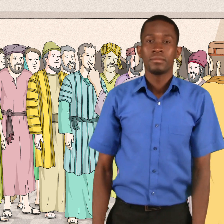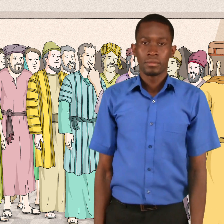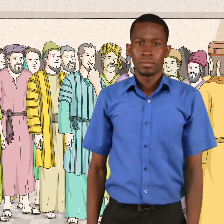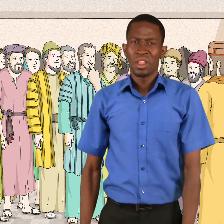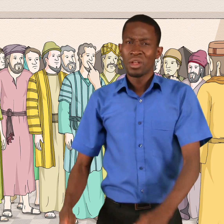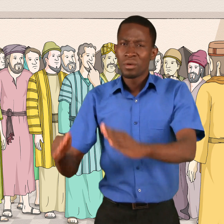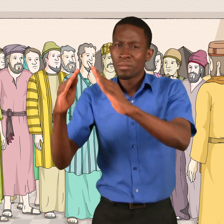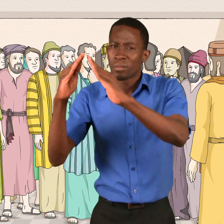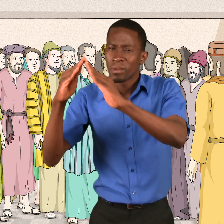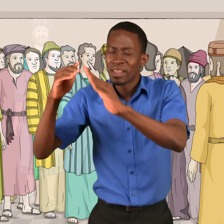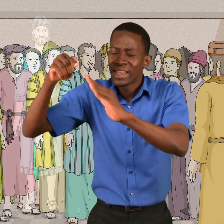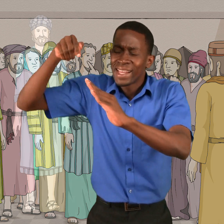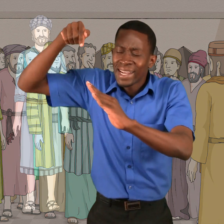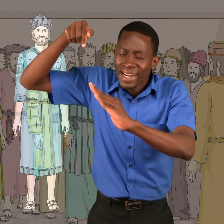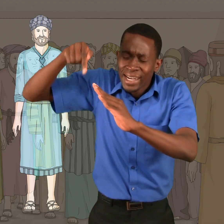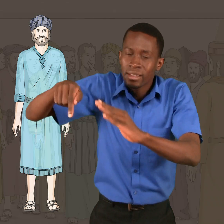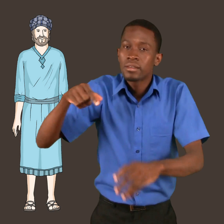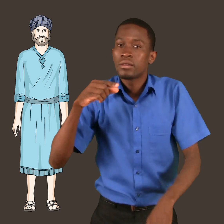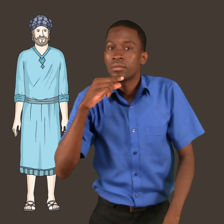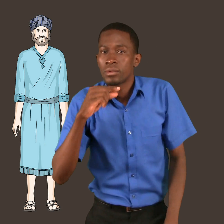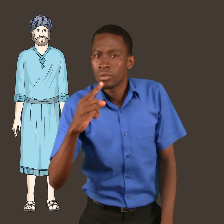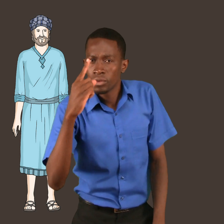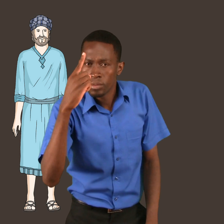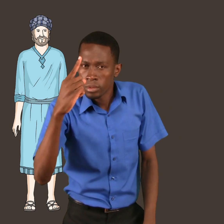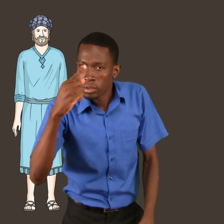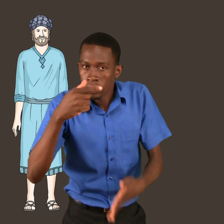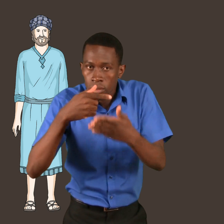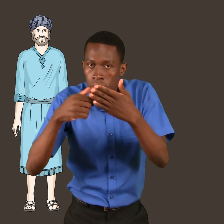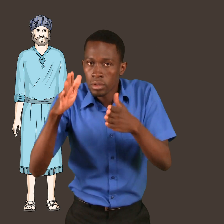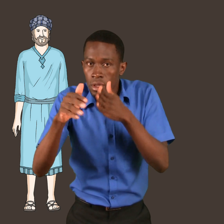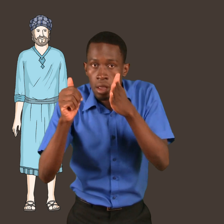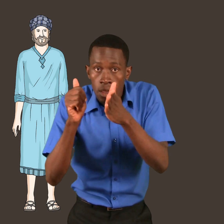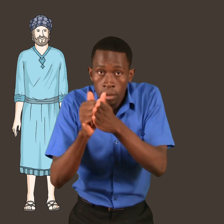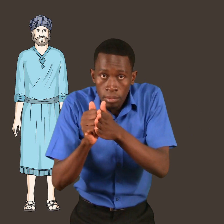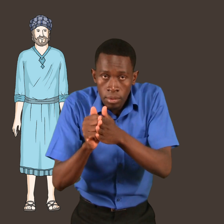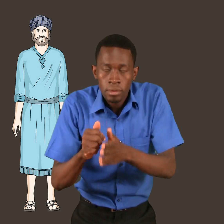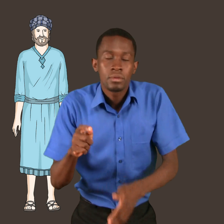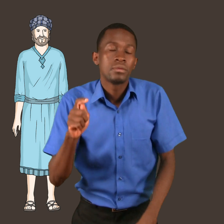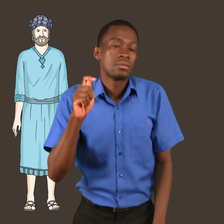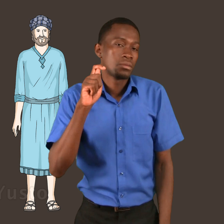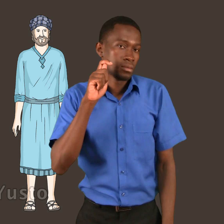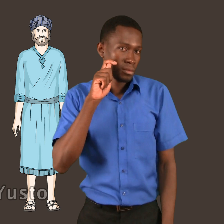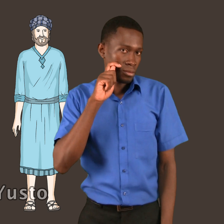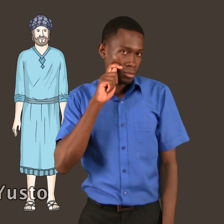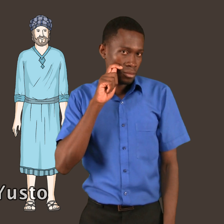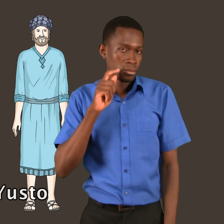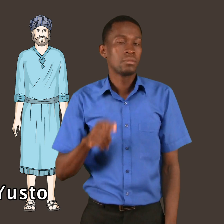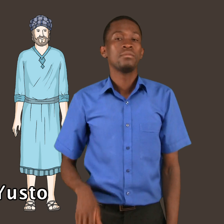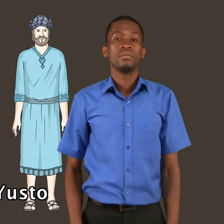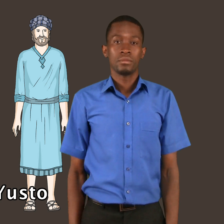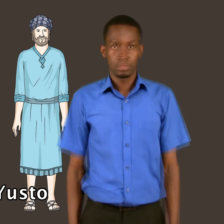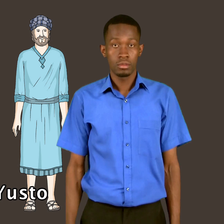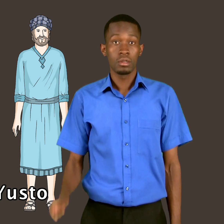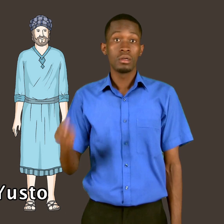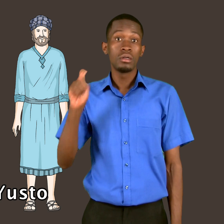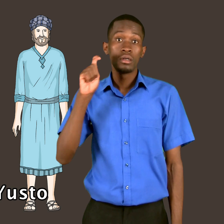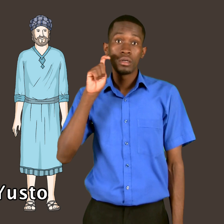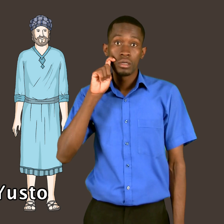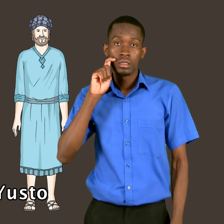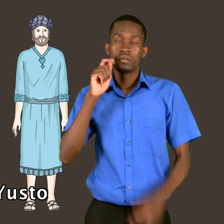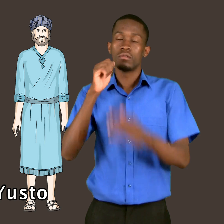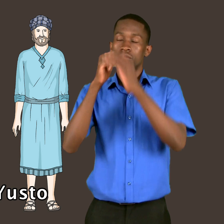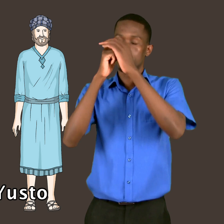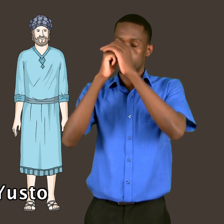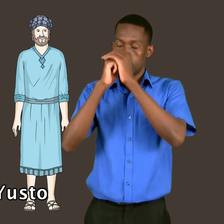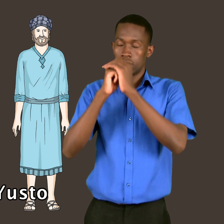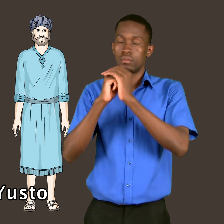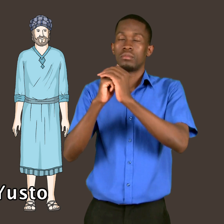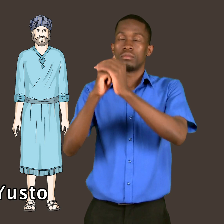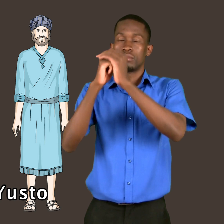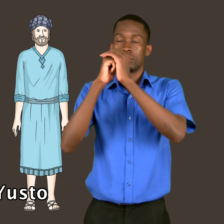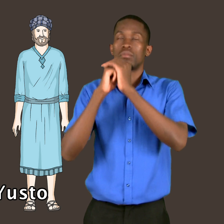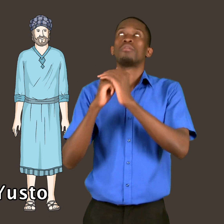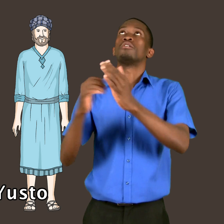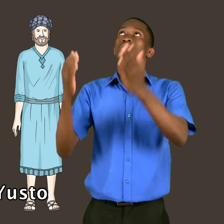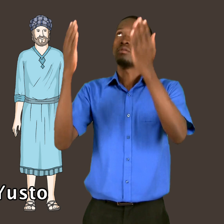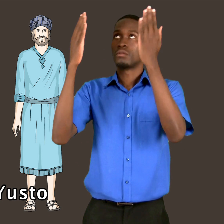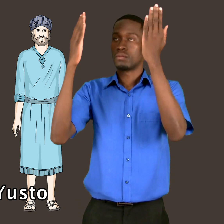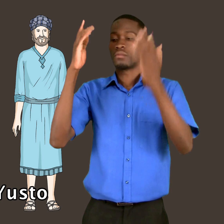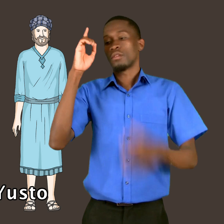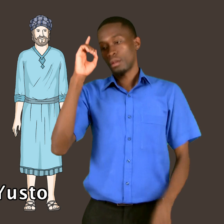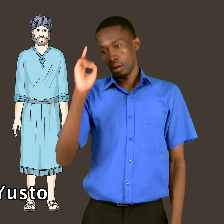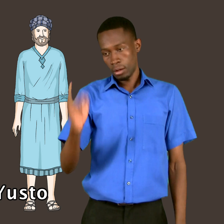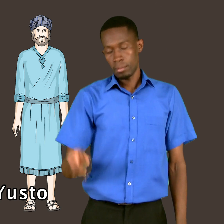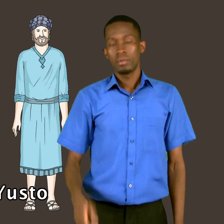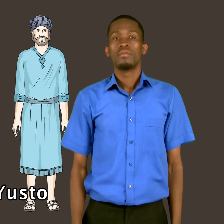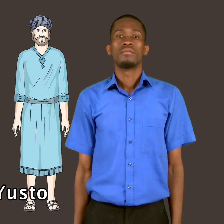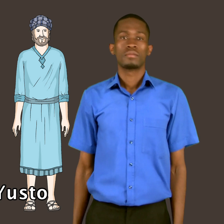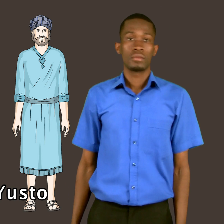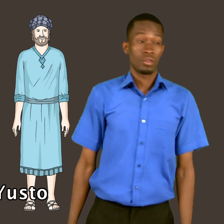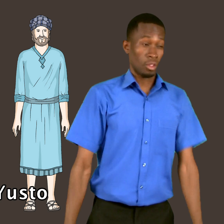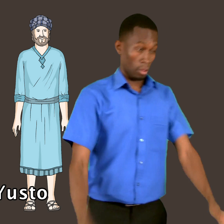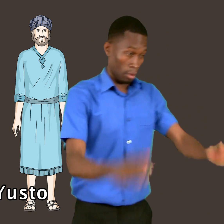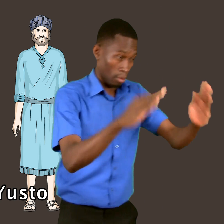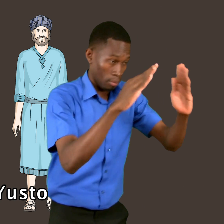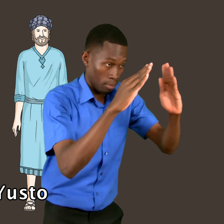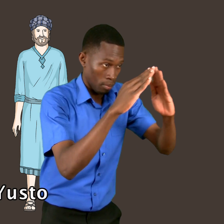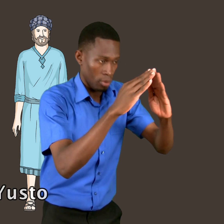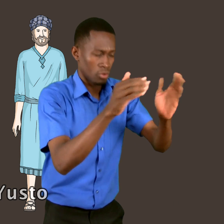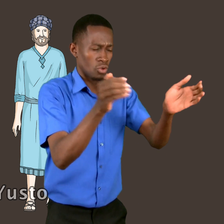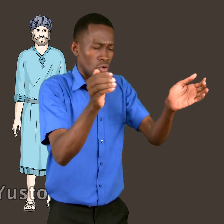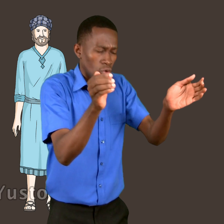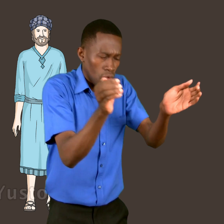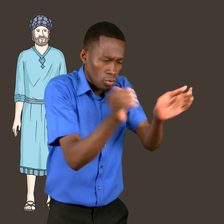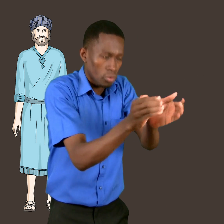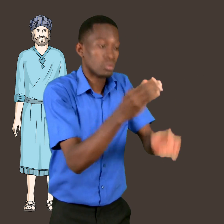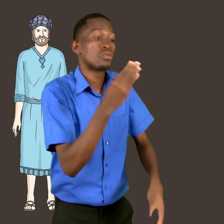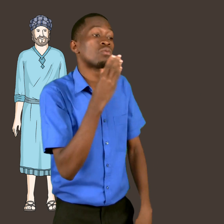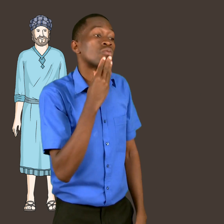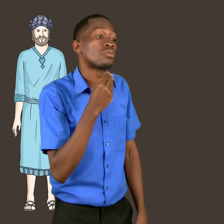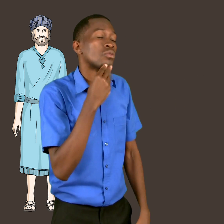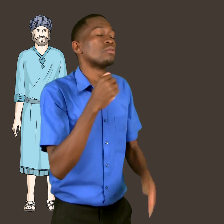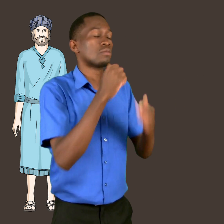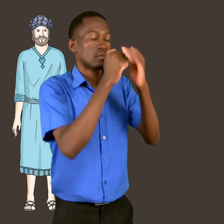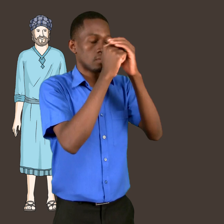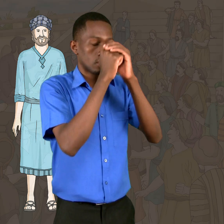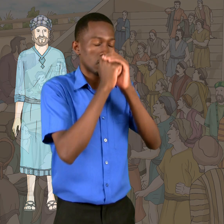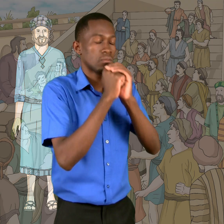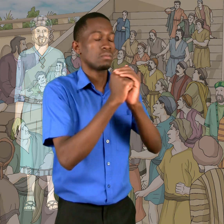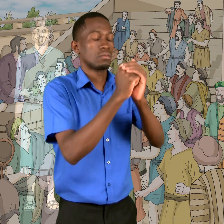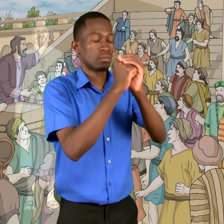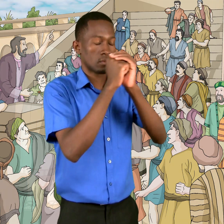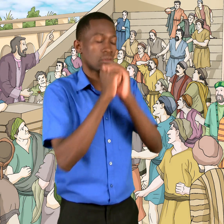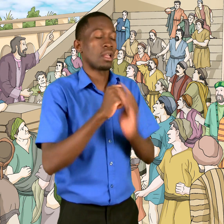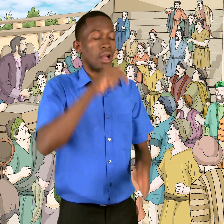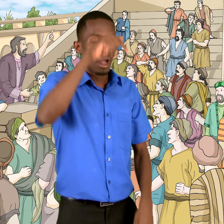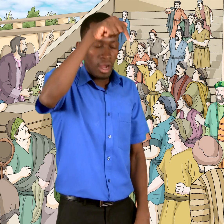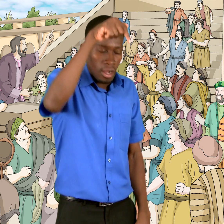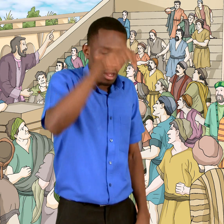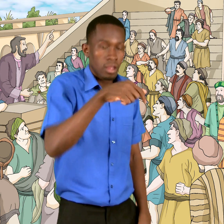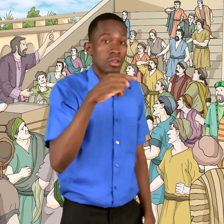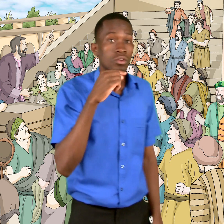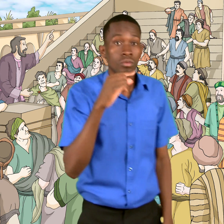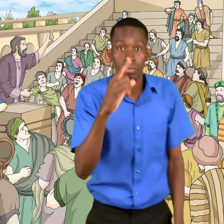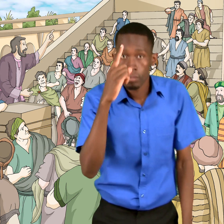So Paul left the synagogue and went next door to the house of Titus Justus, a worshiper of God.